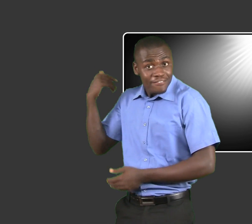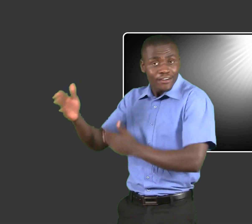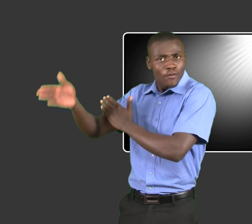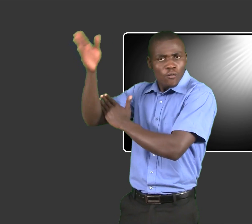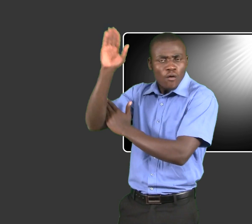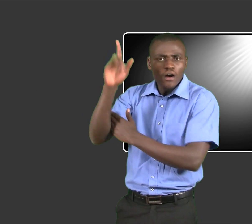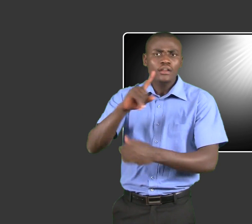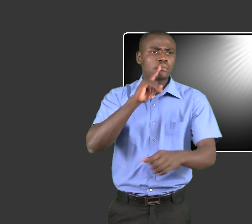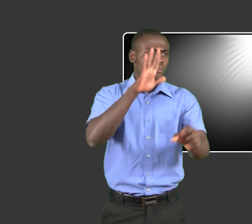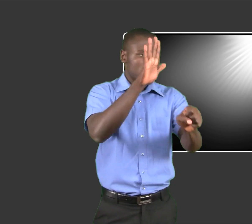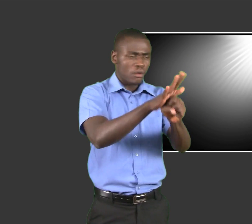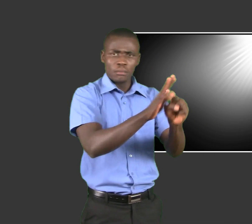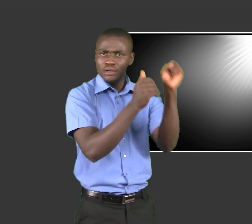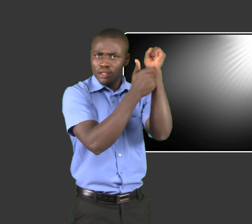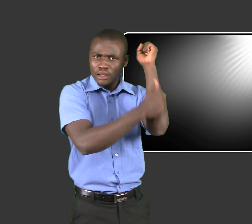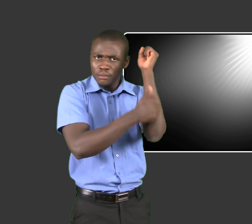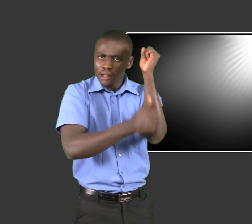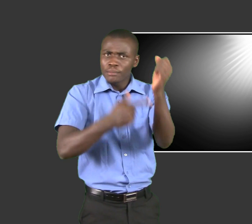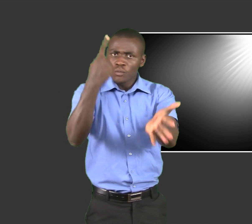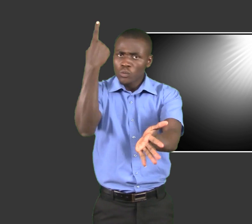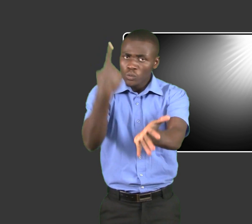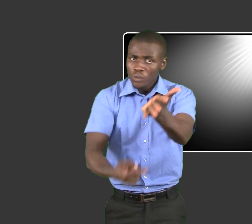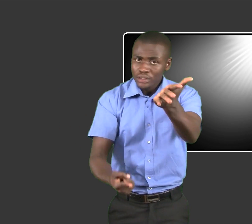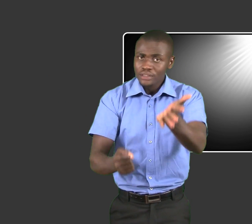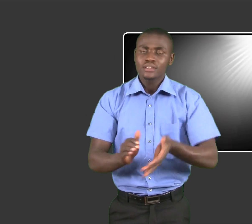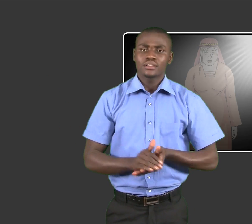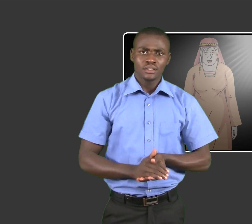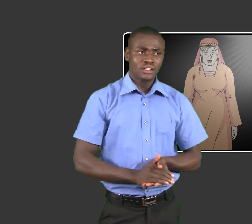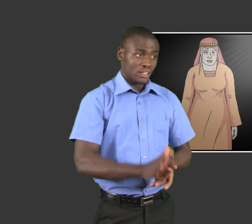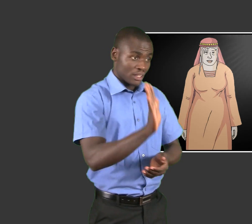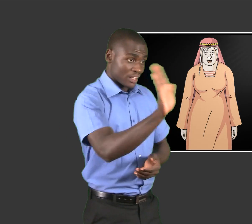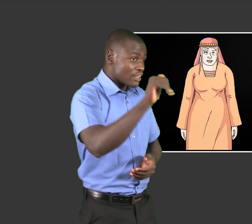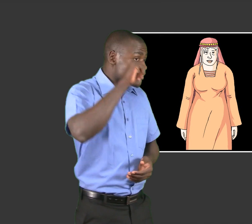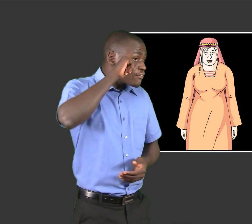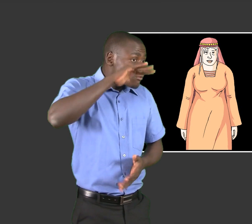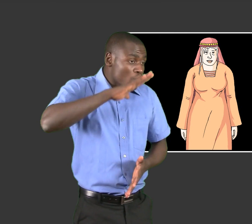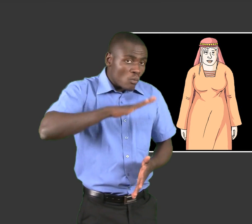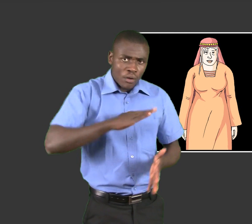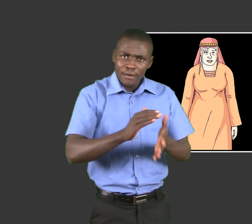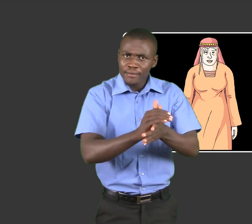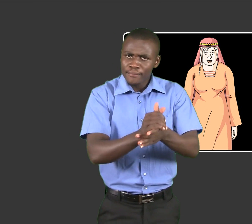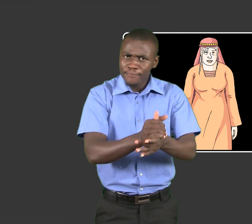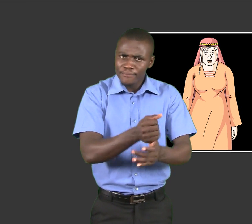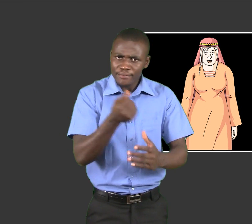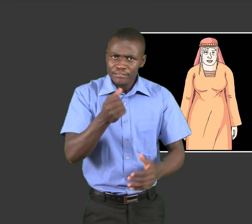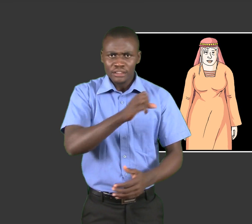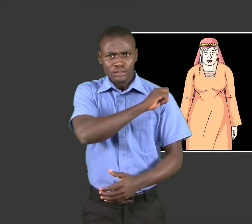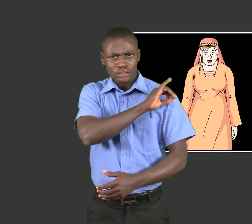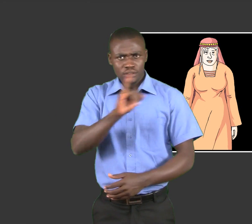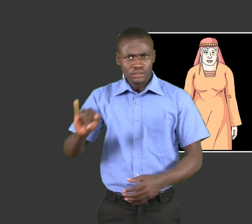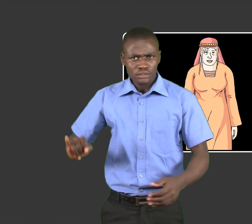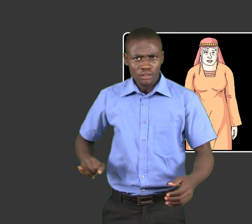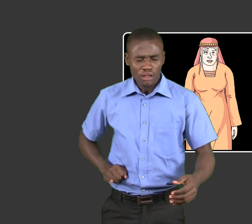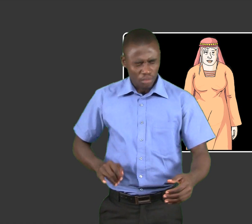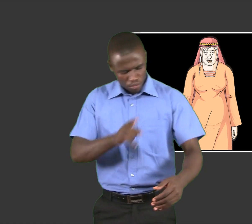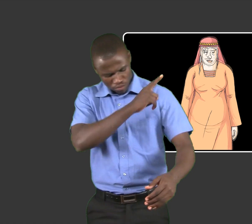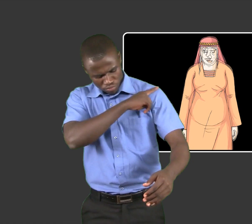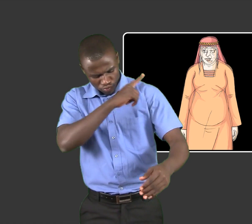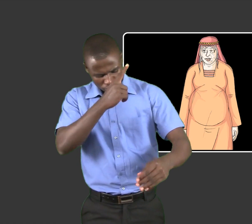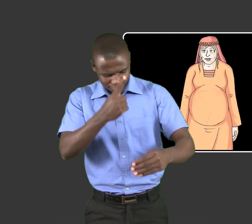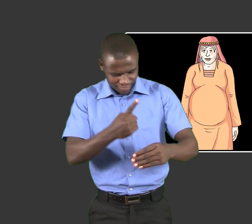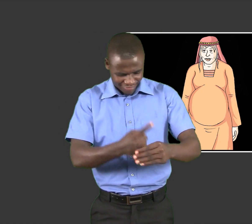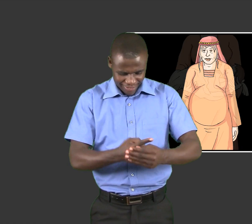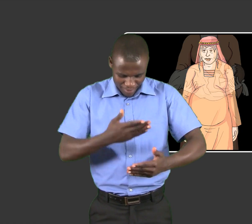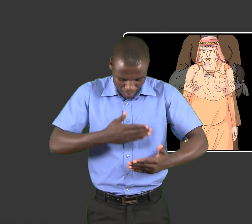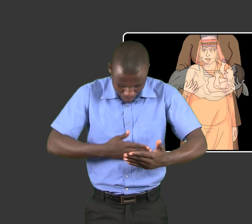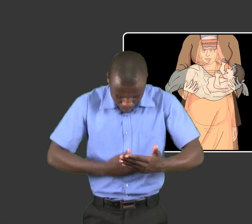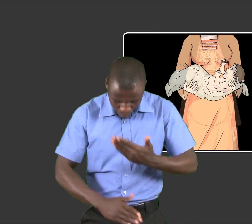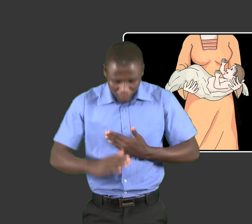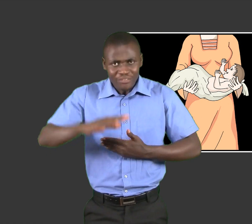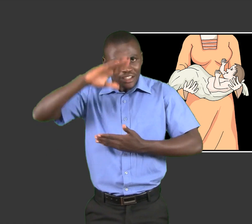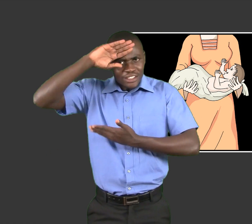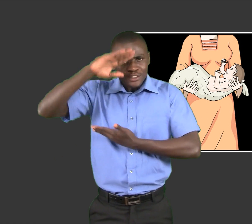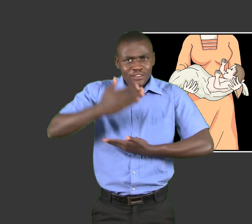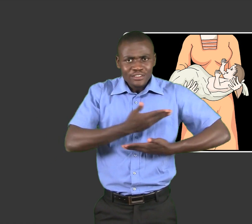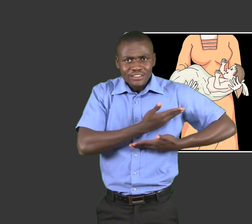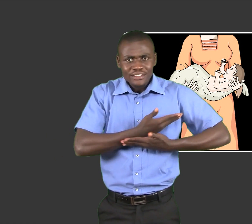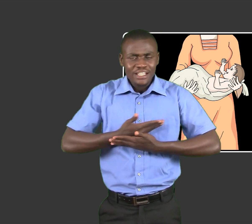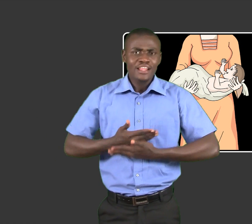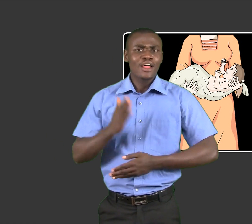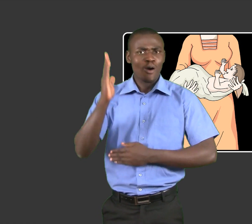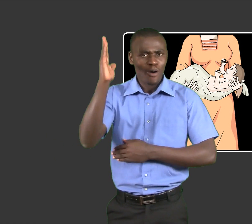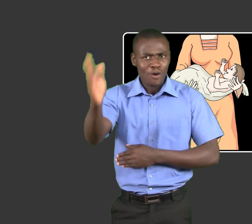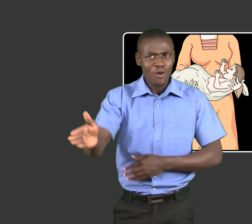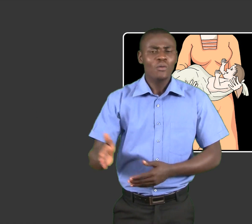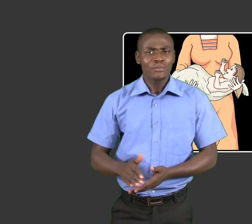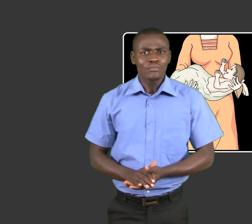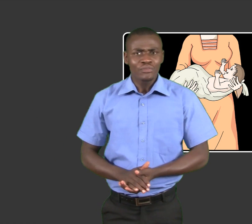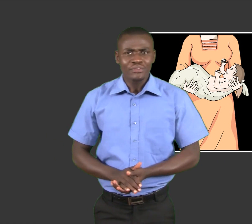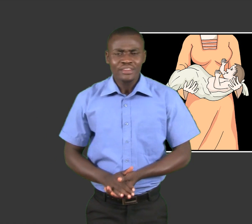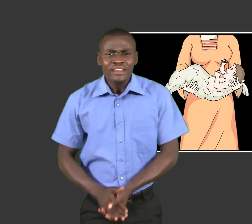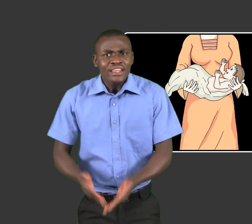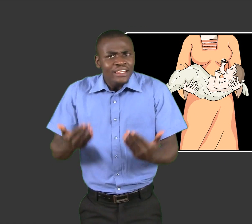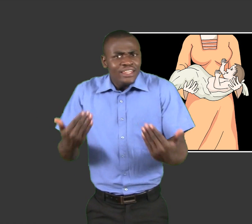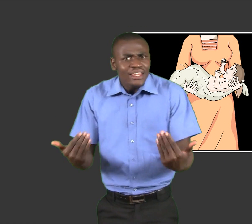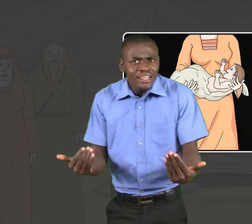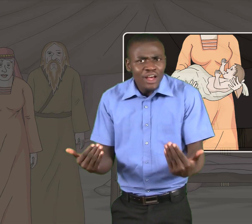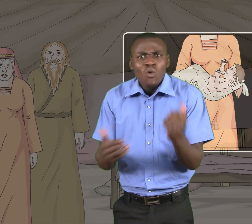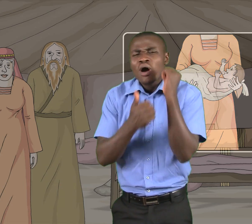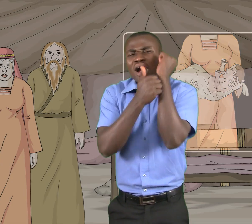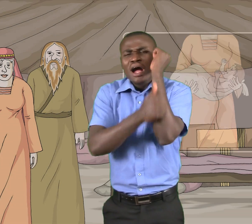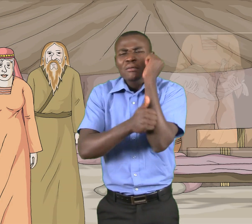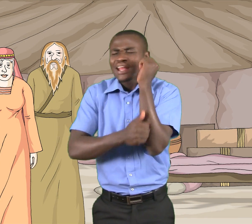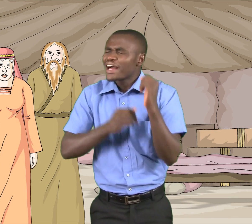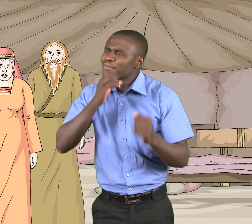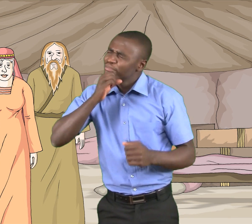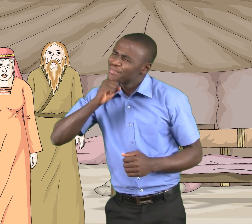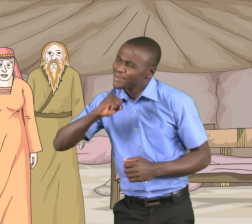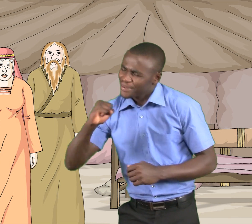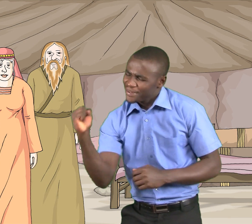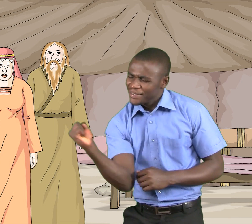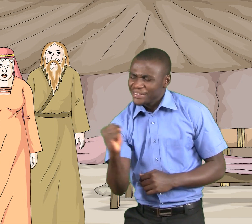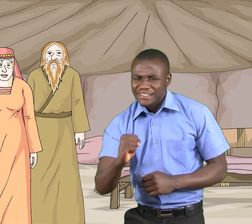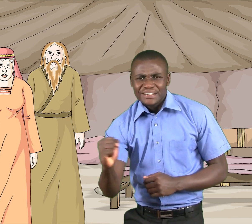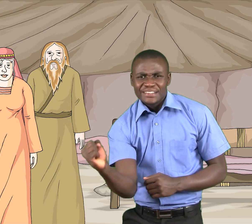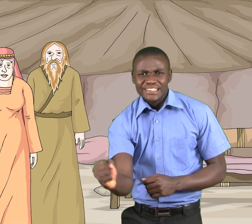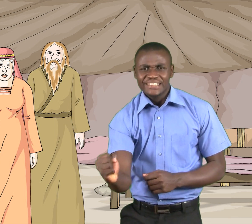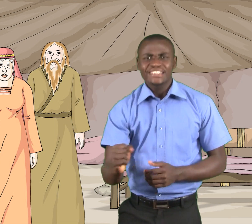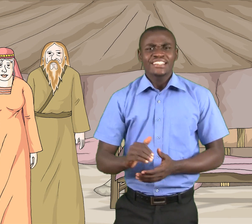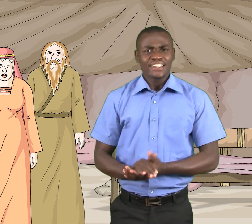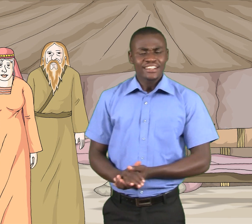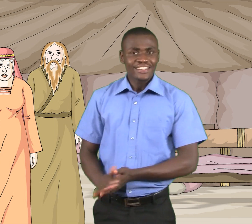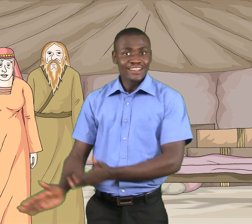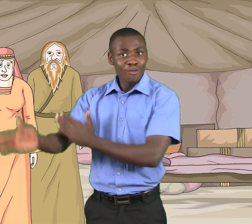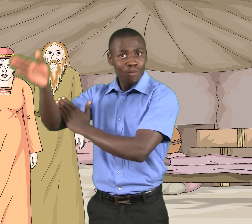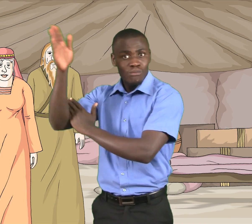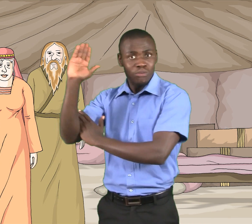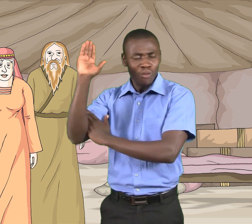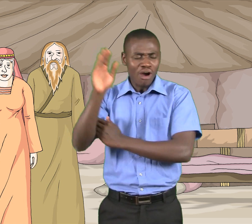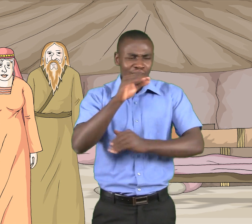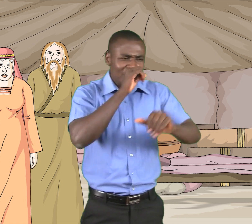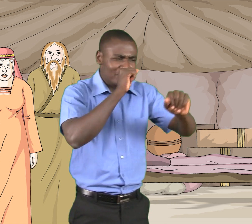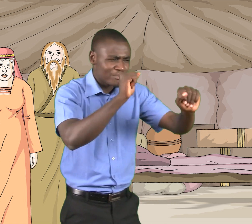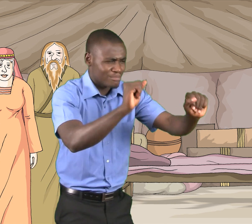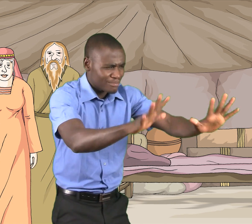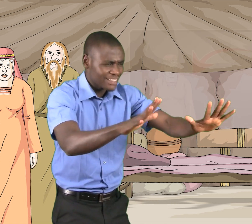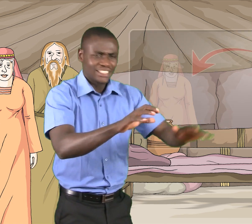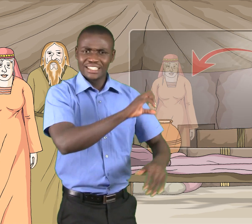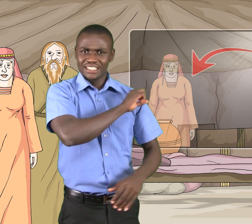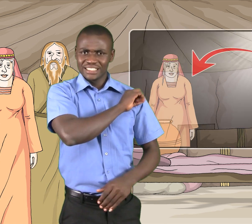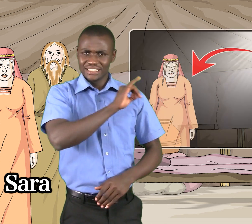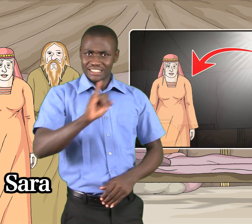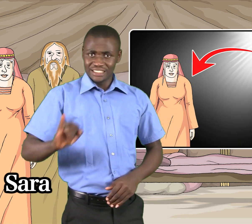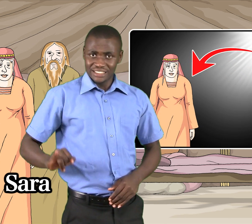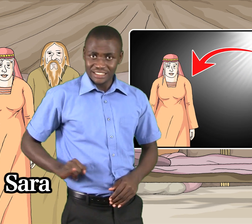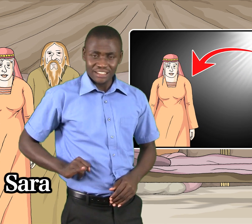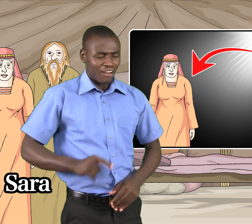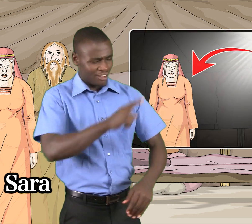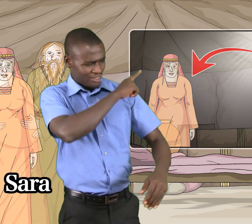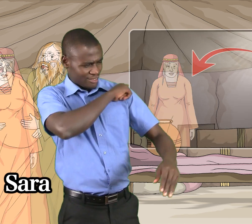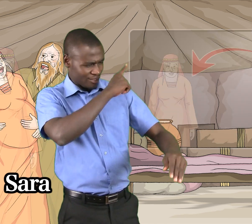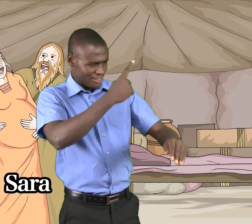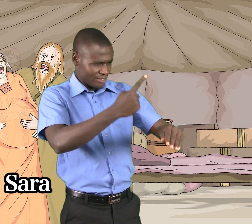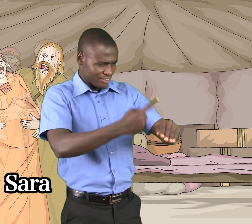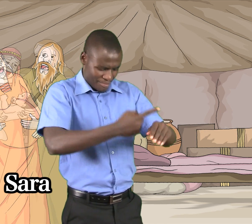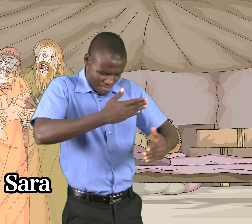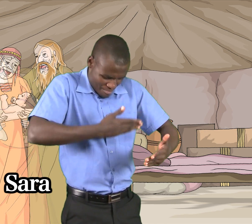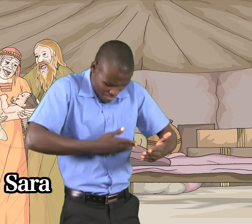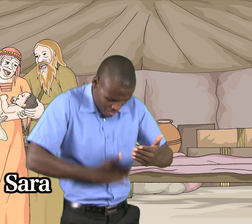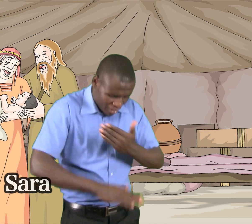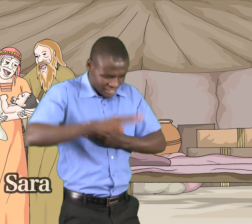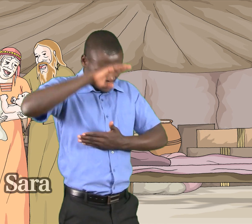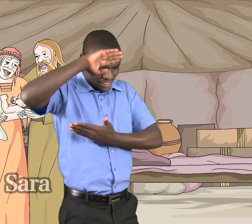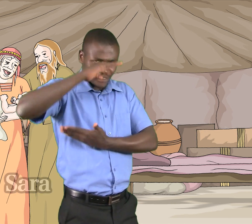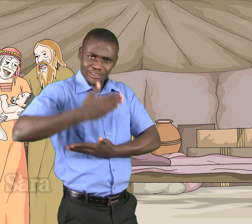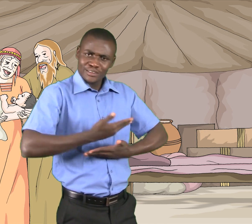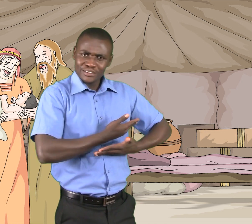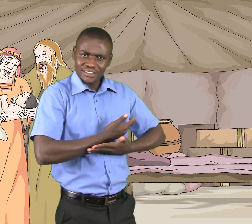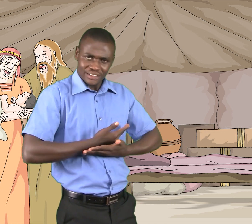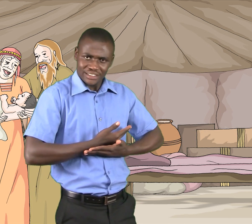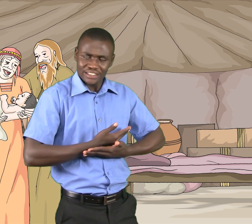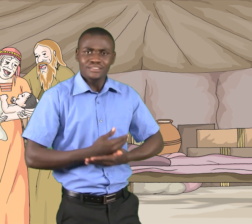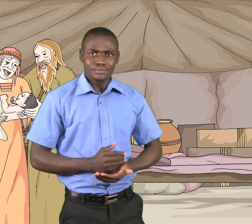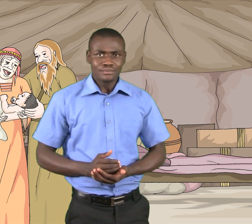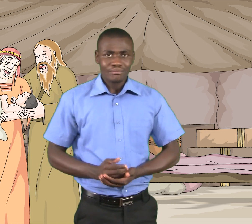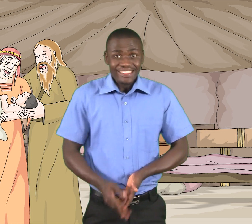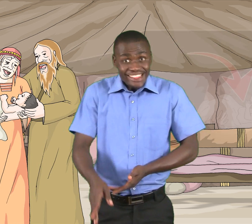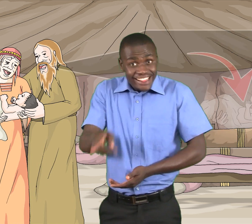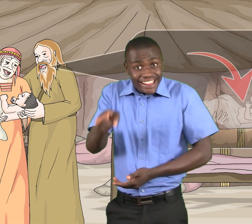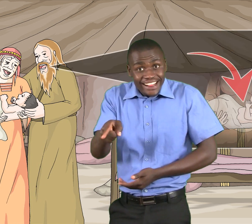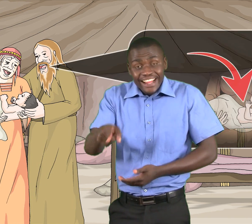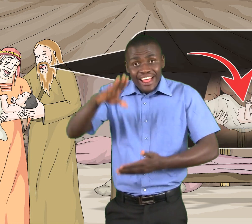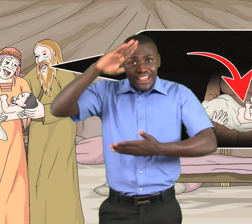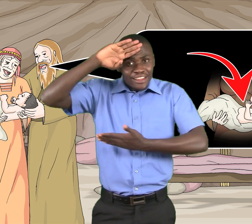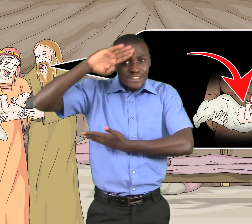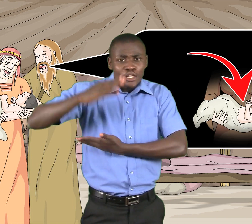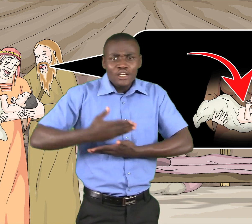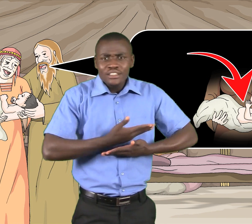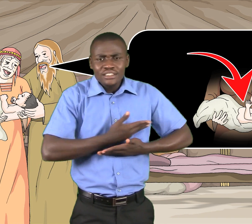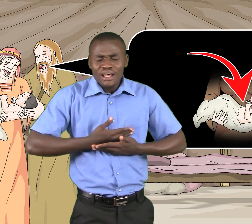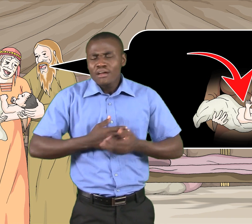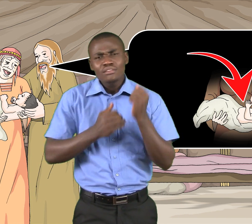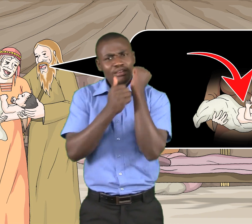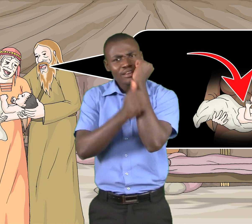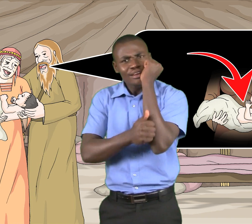Now the LORD attended to Sarah as He had said, and the LORD did for Sarah what He had promised. So Sarah conceived and bore a son to Abraham in his old age, at the very time God had promised.